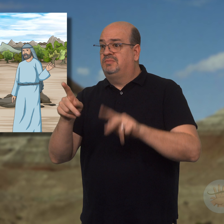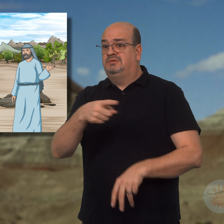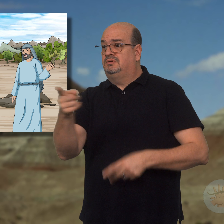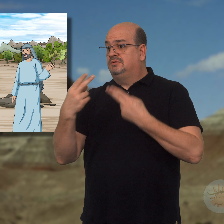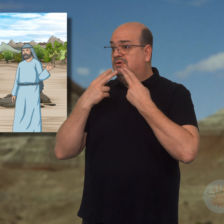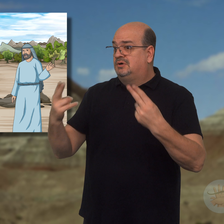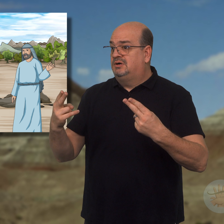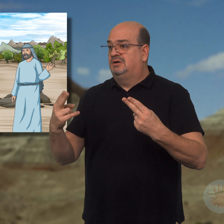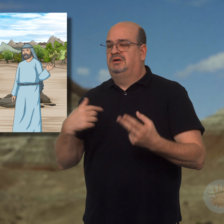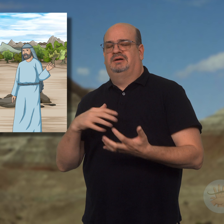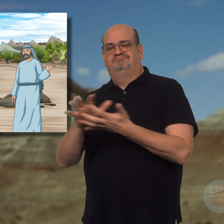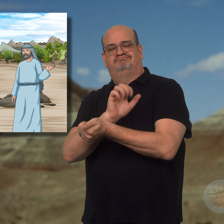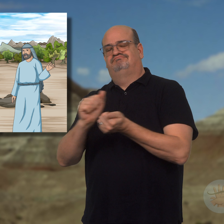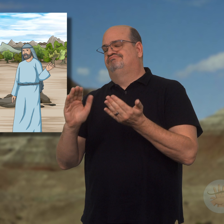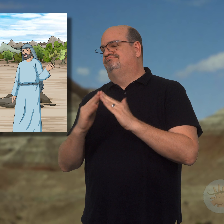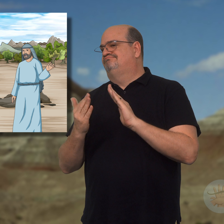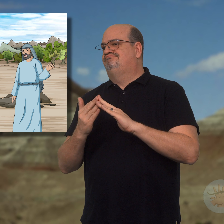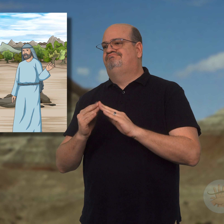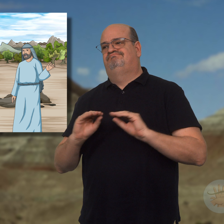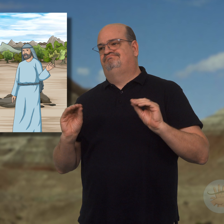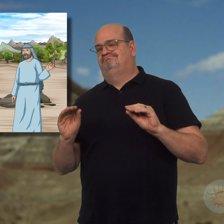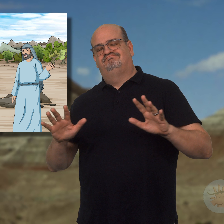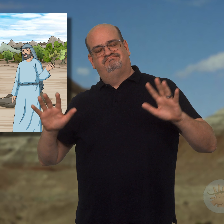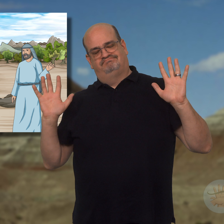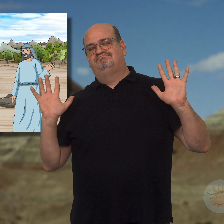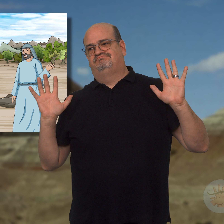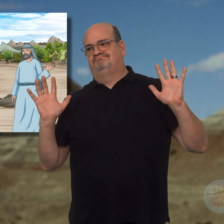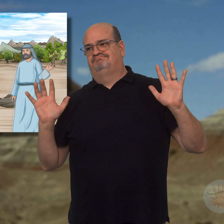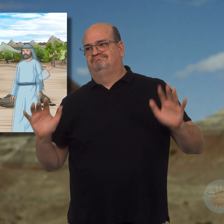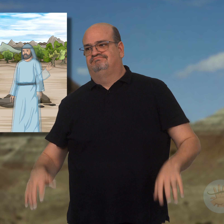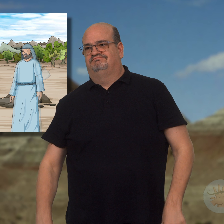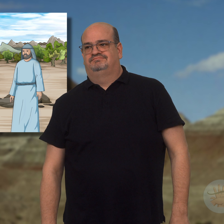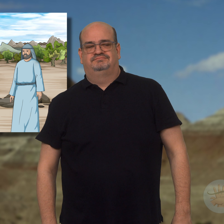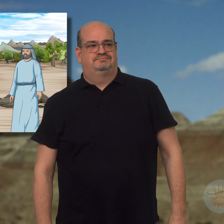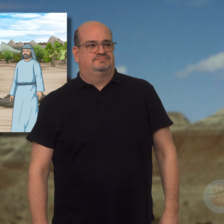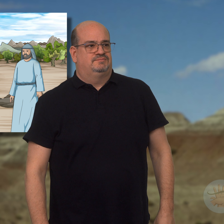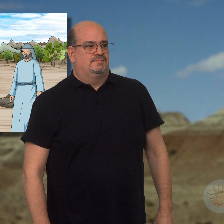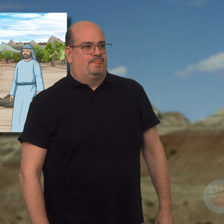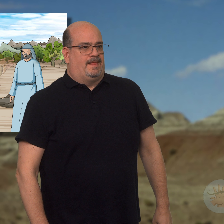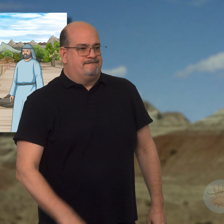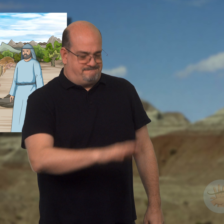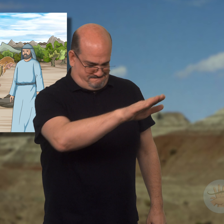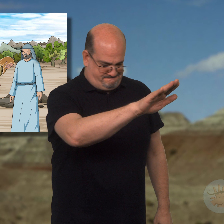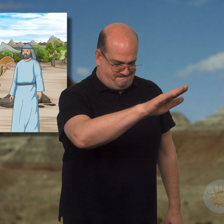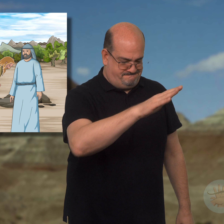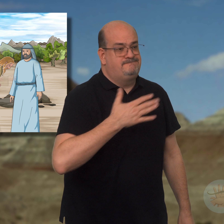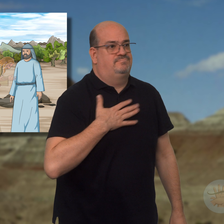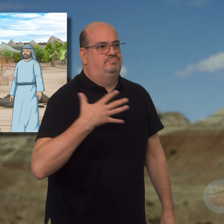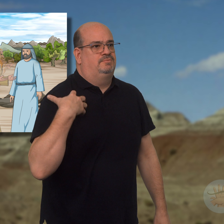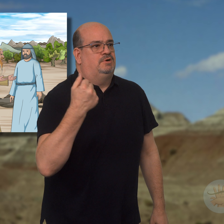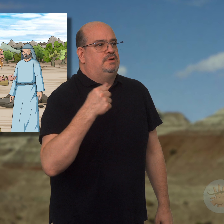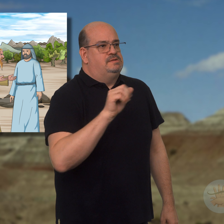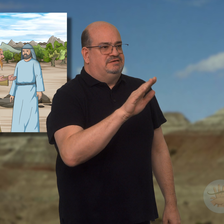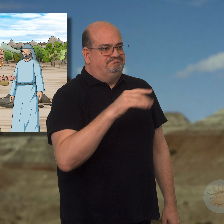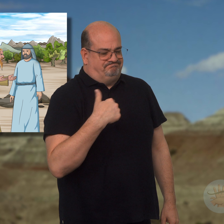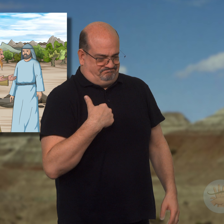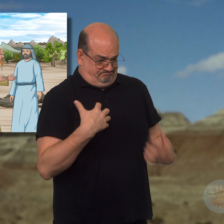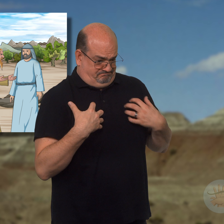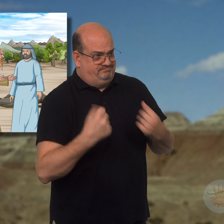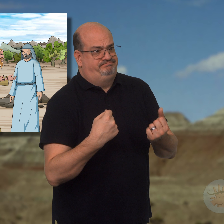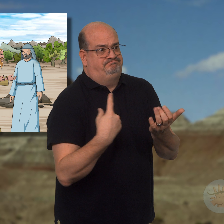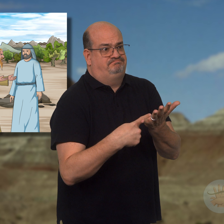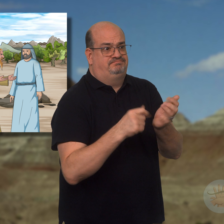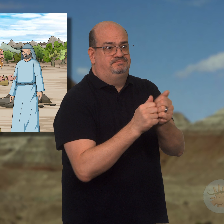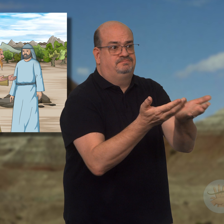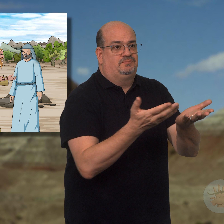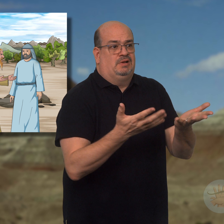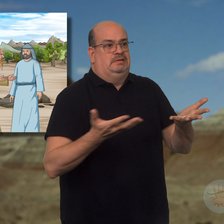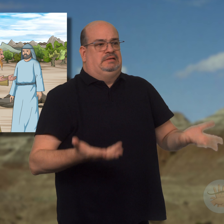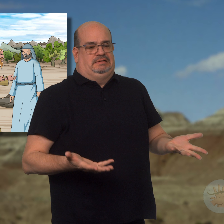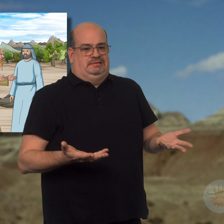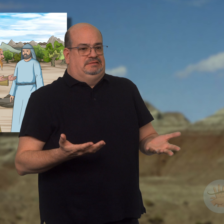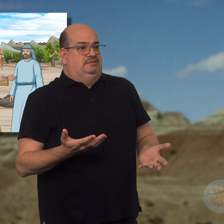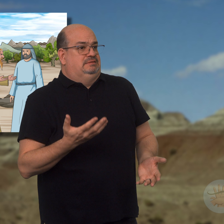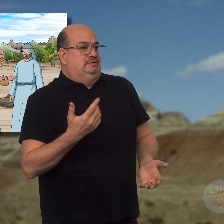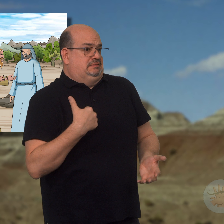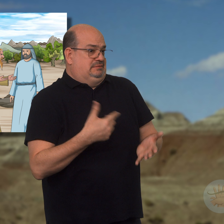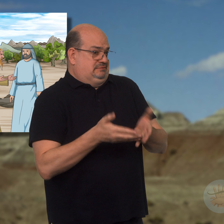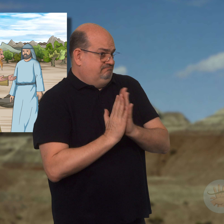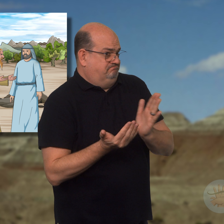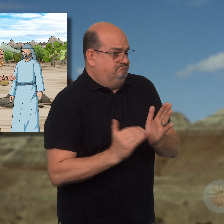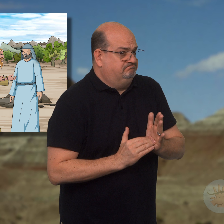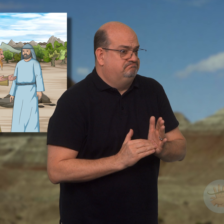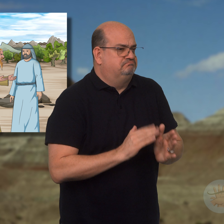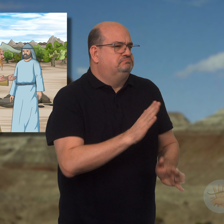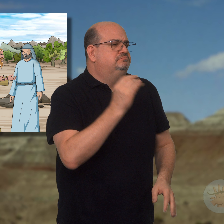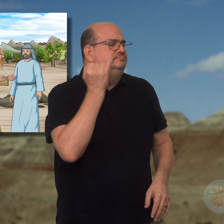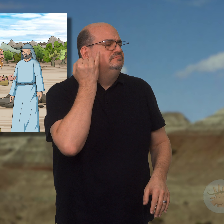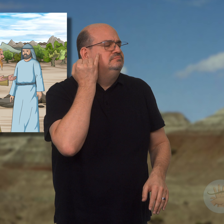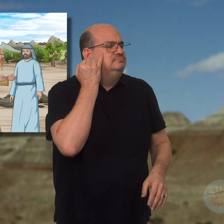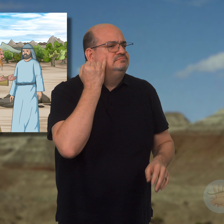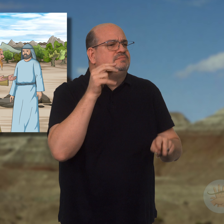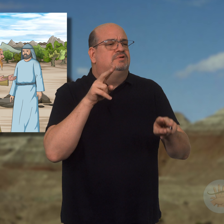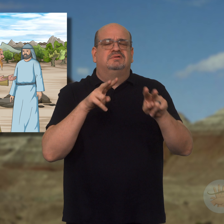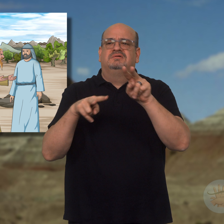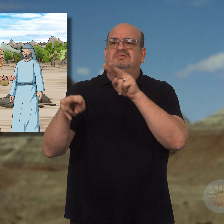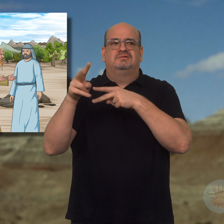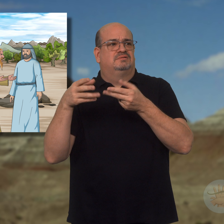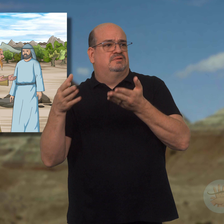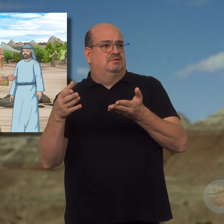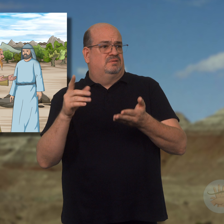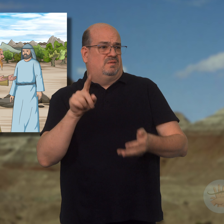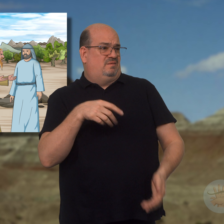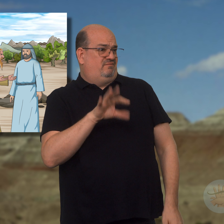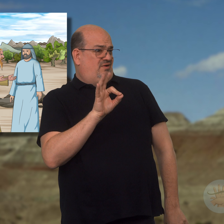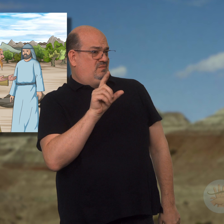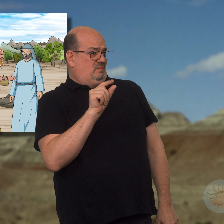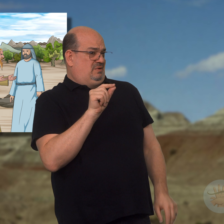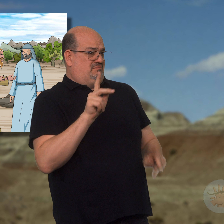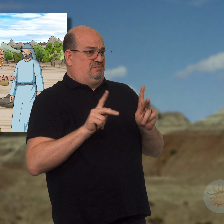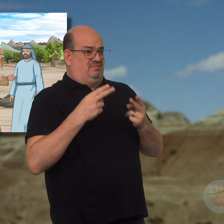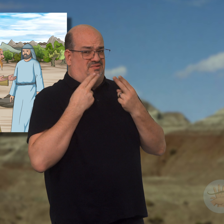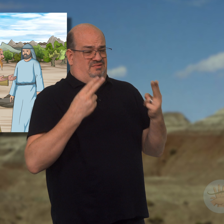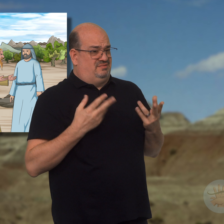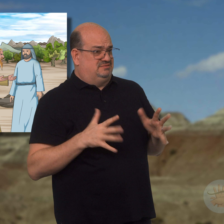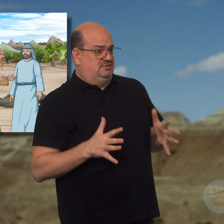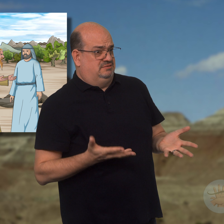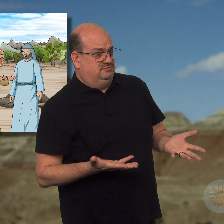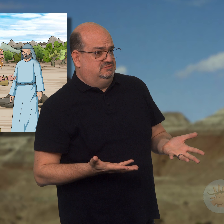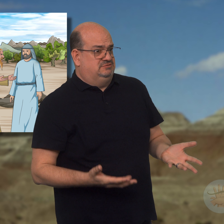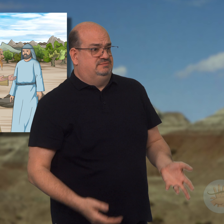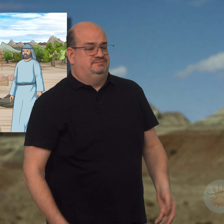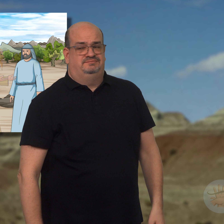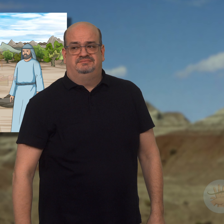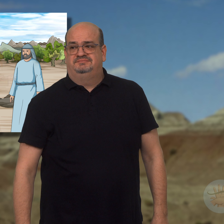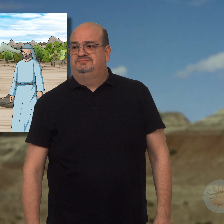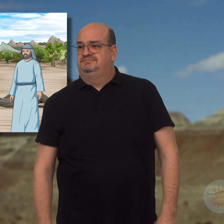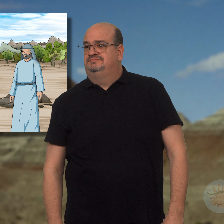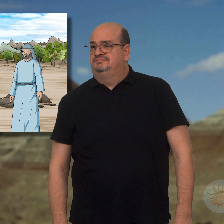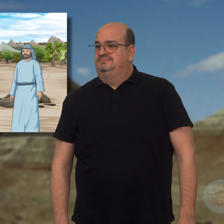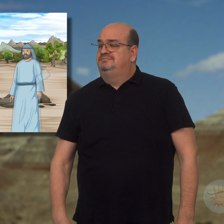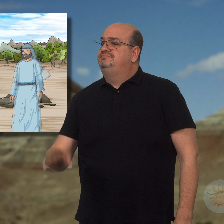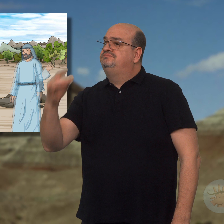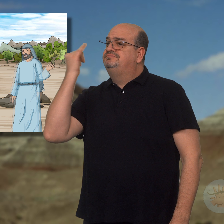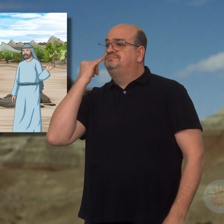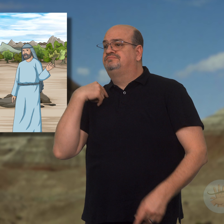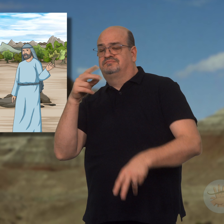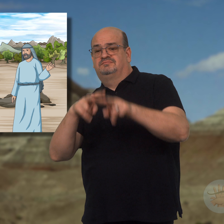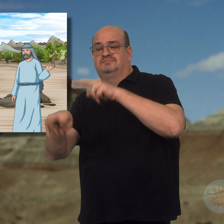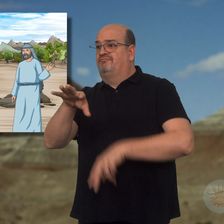And Abraham said, “Now that I have ventured to speak to the Lord, suppose twenty are found there?”